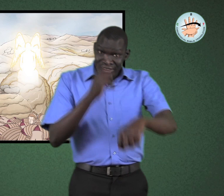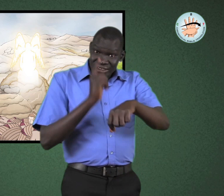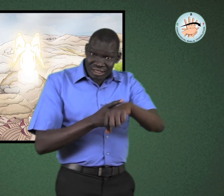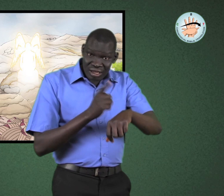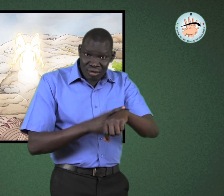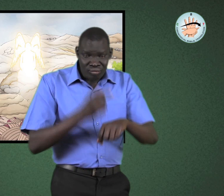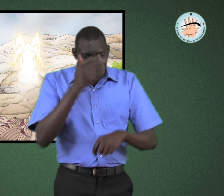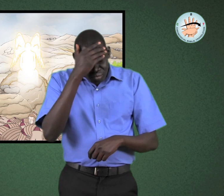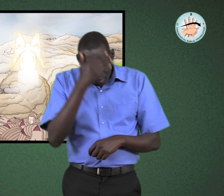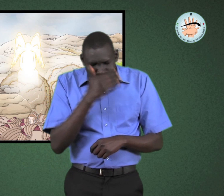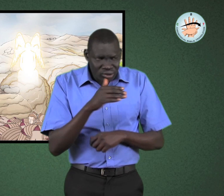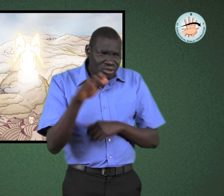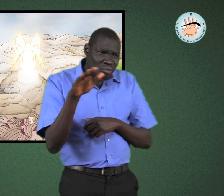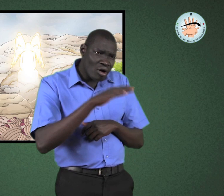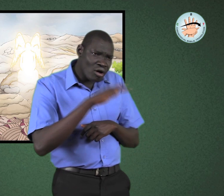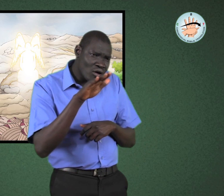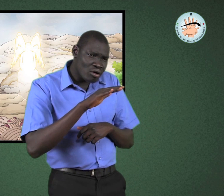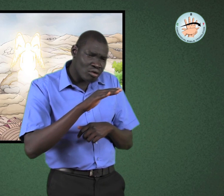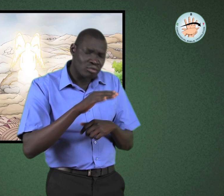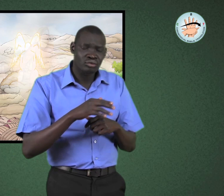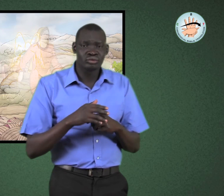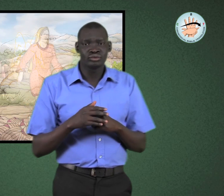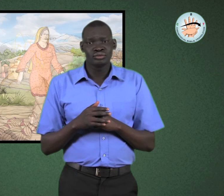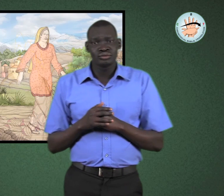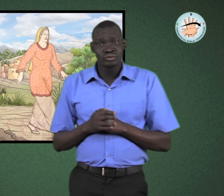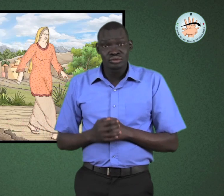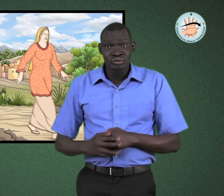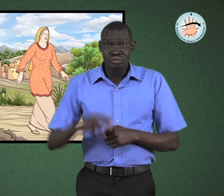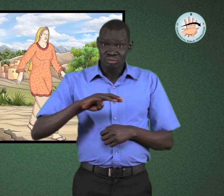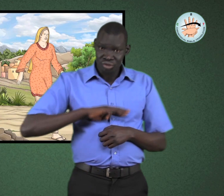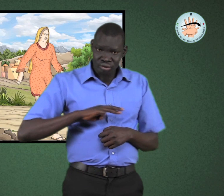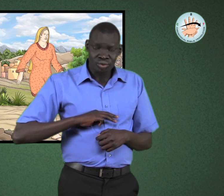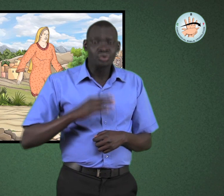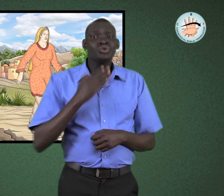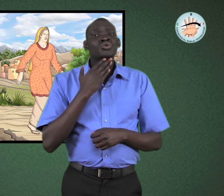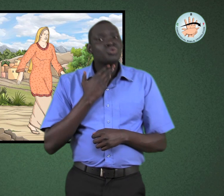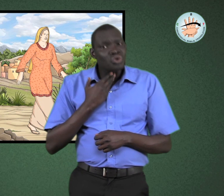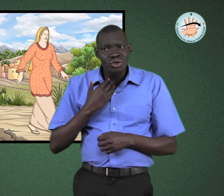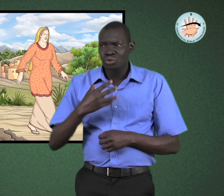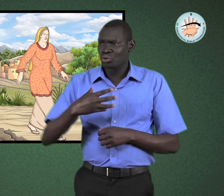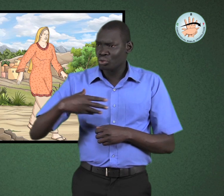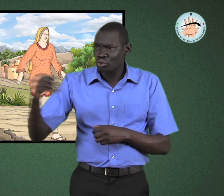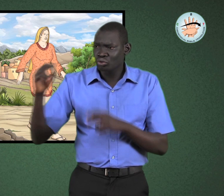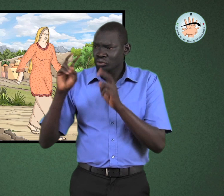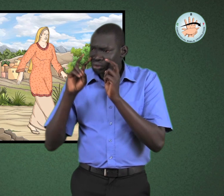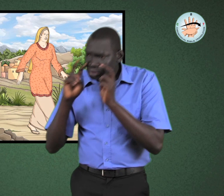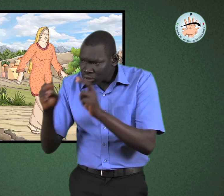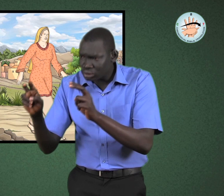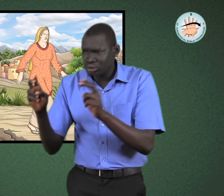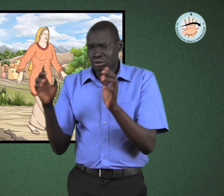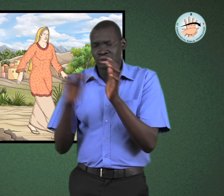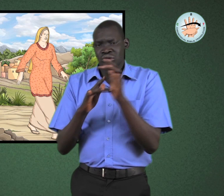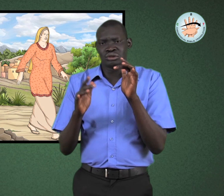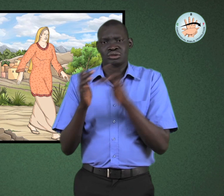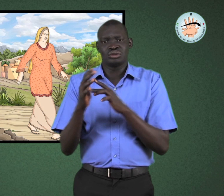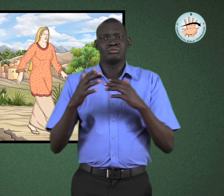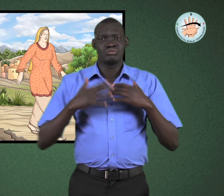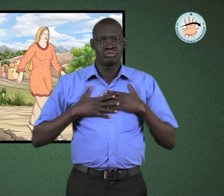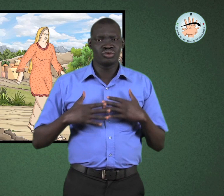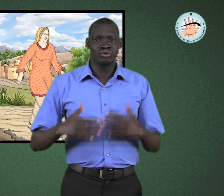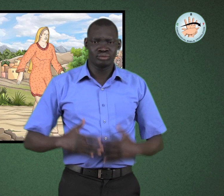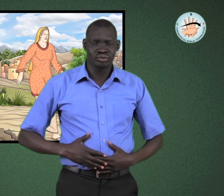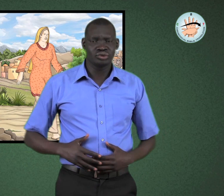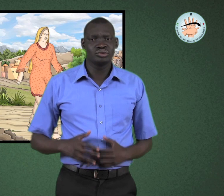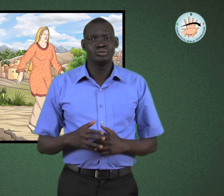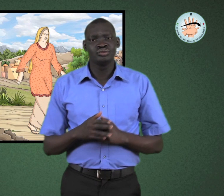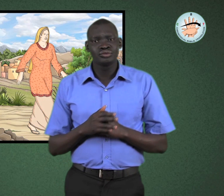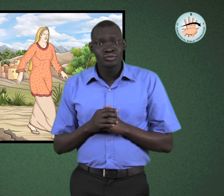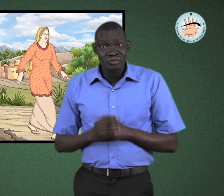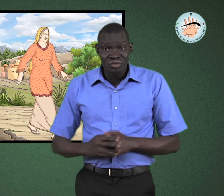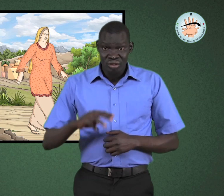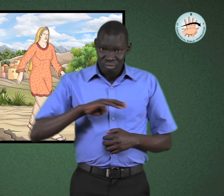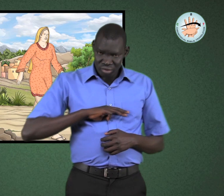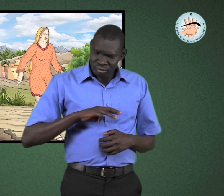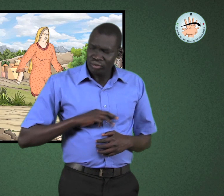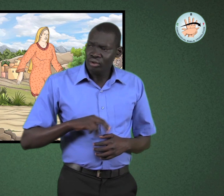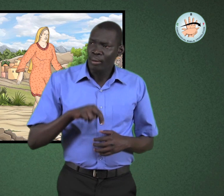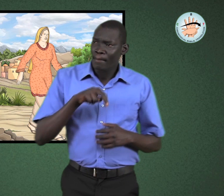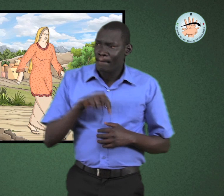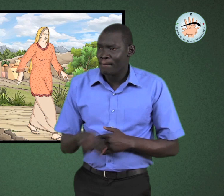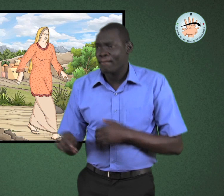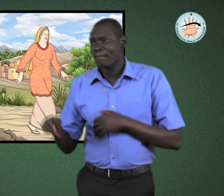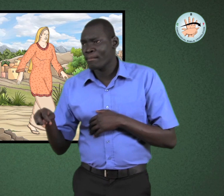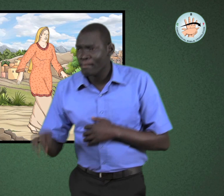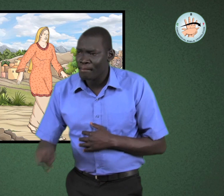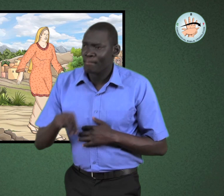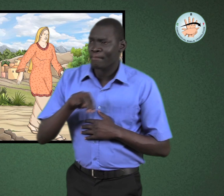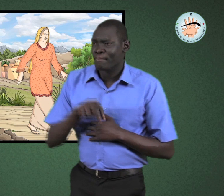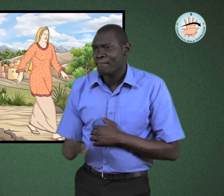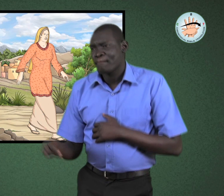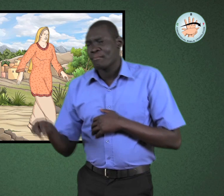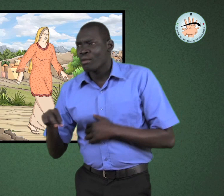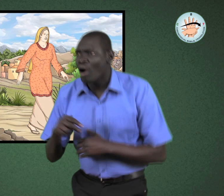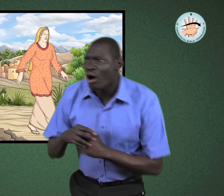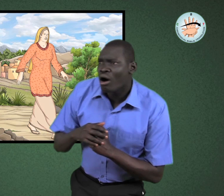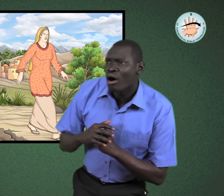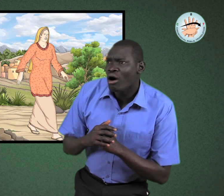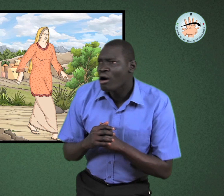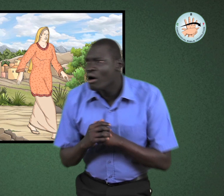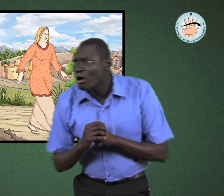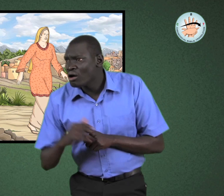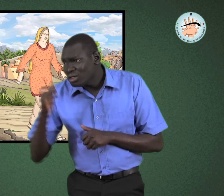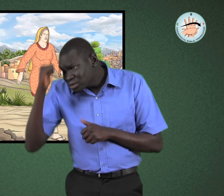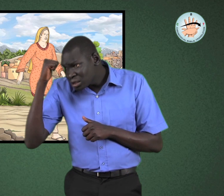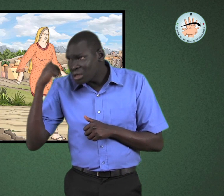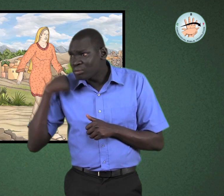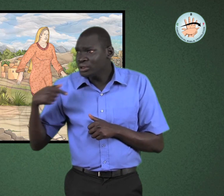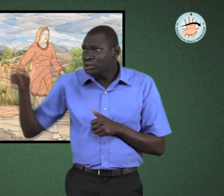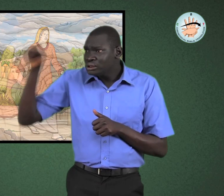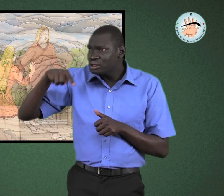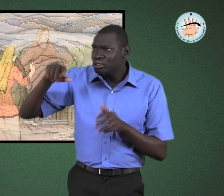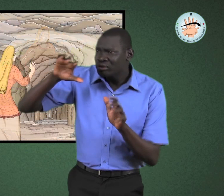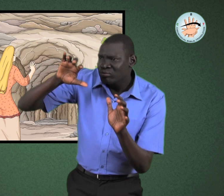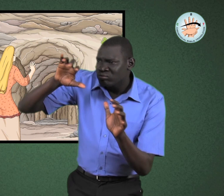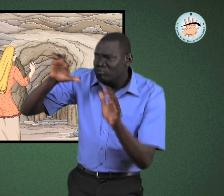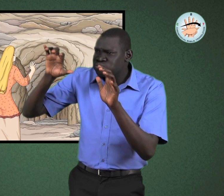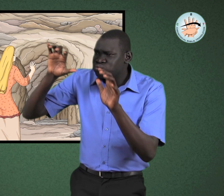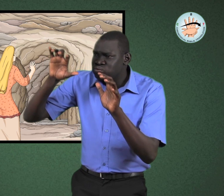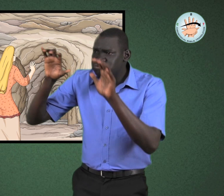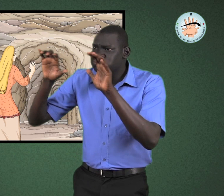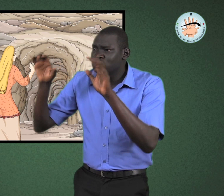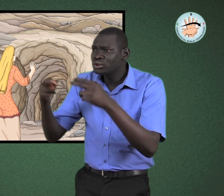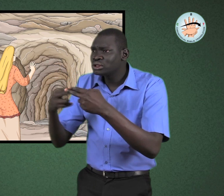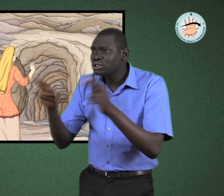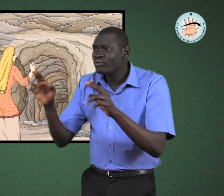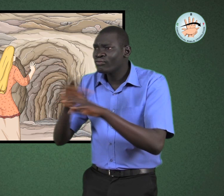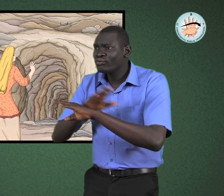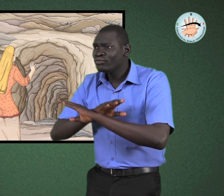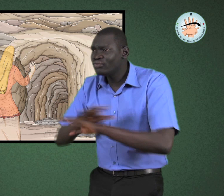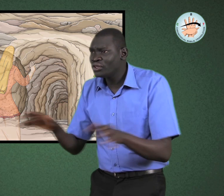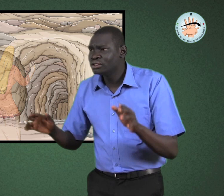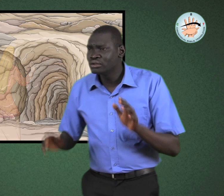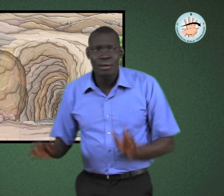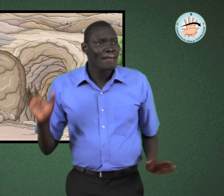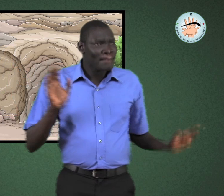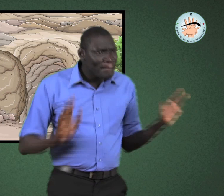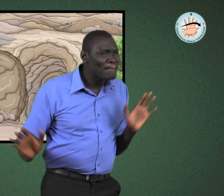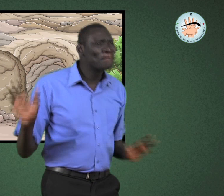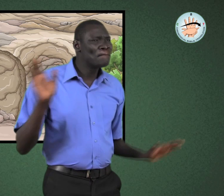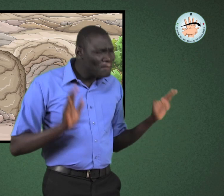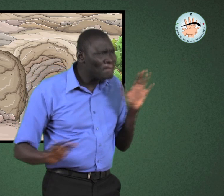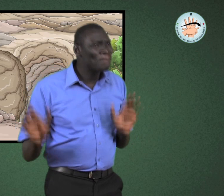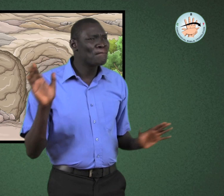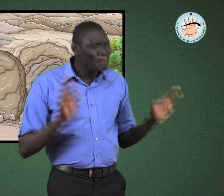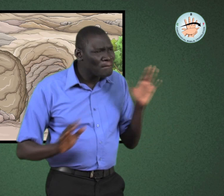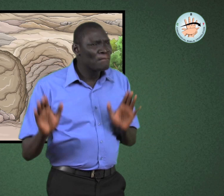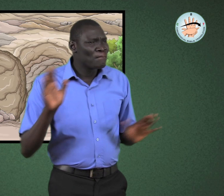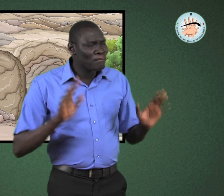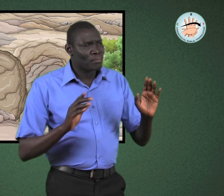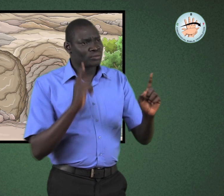Early on the first day of the week, while it was still dark, Mary Magdalene went to the tomb and saw that the stone had been removed from the entrance.